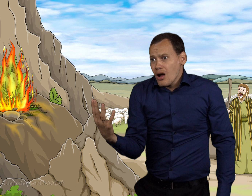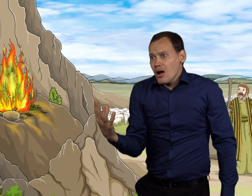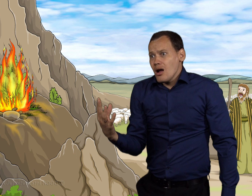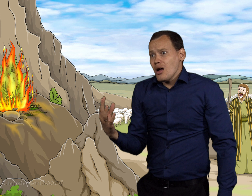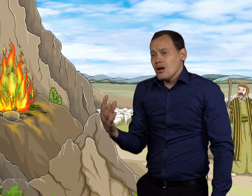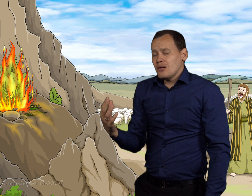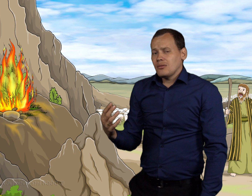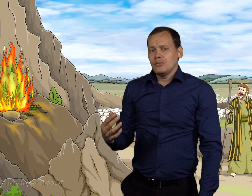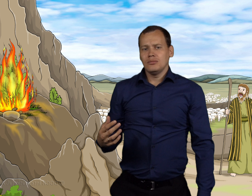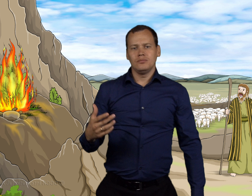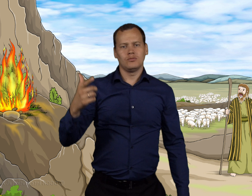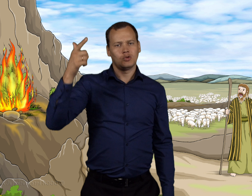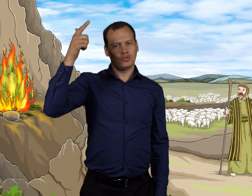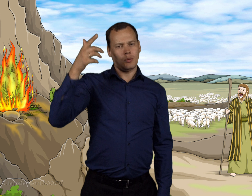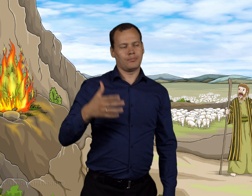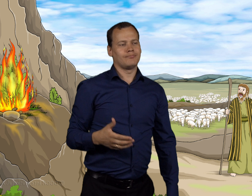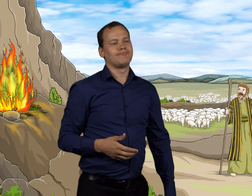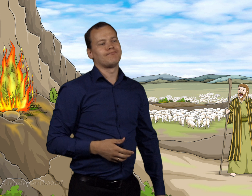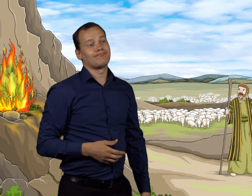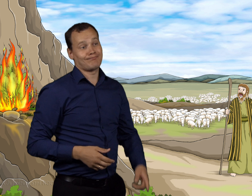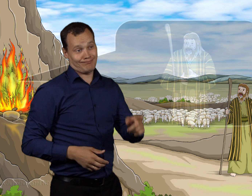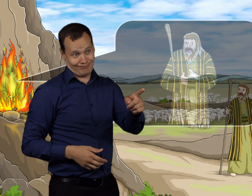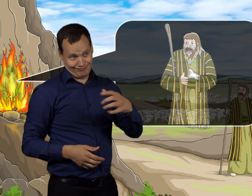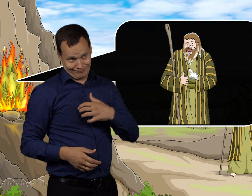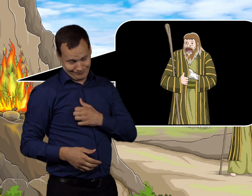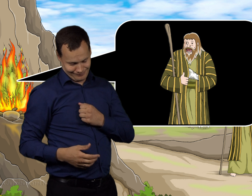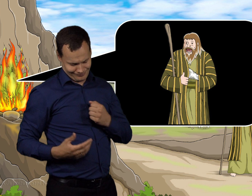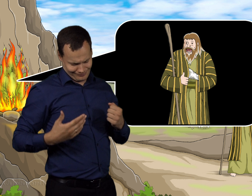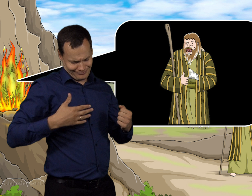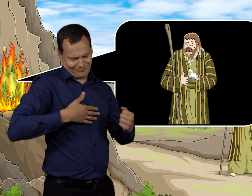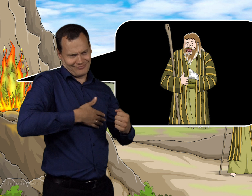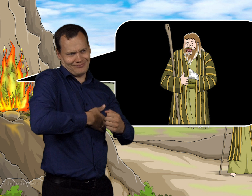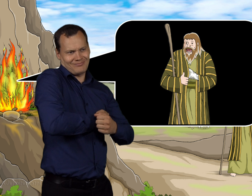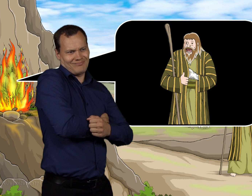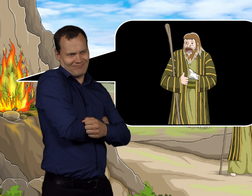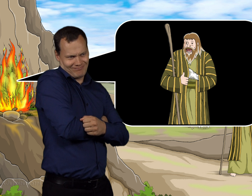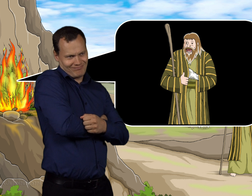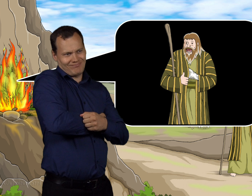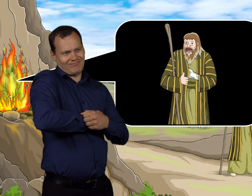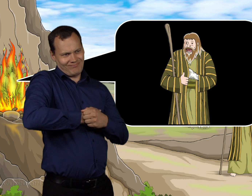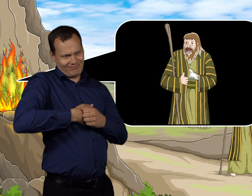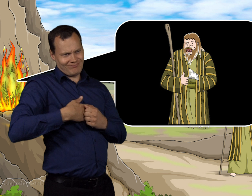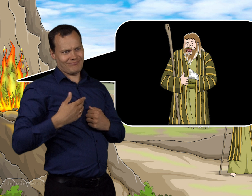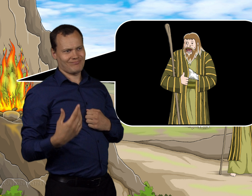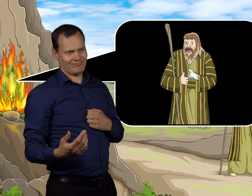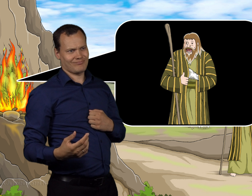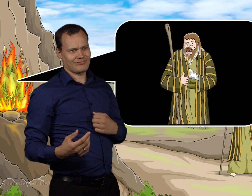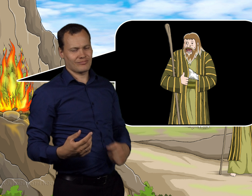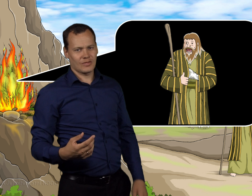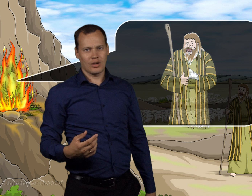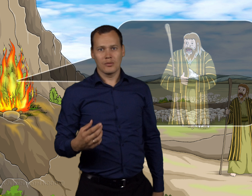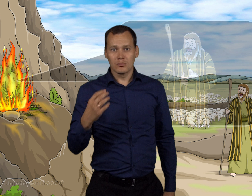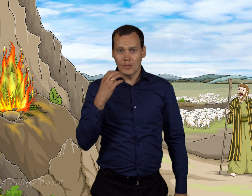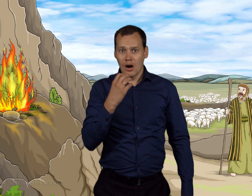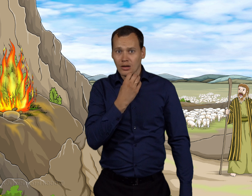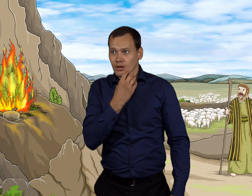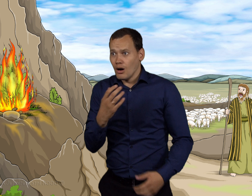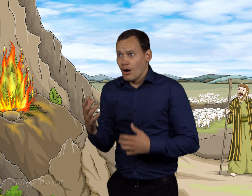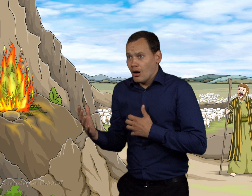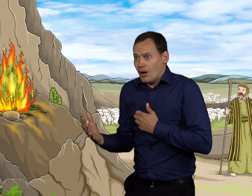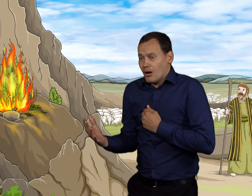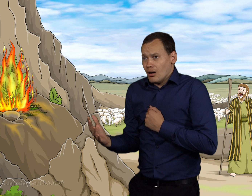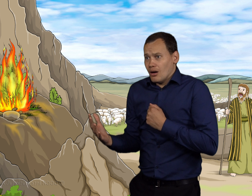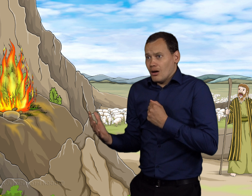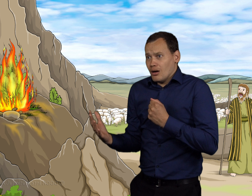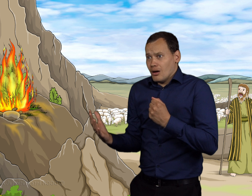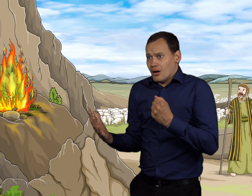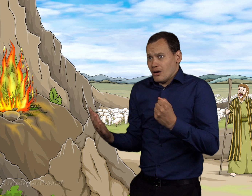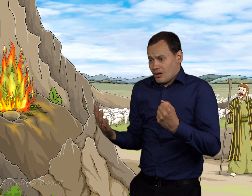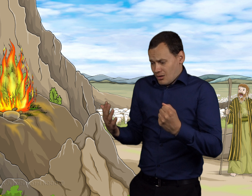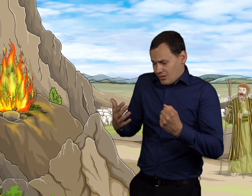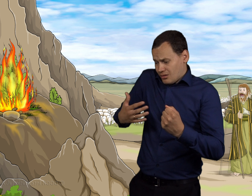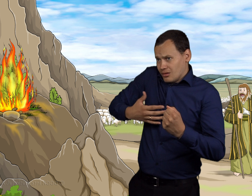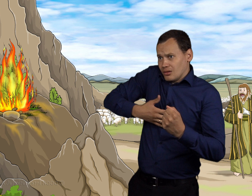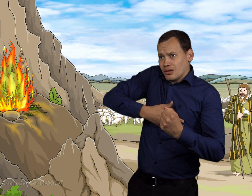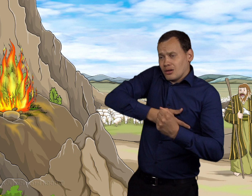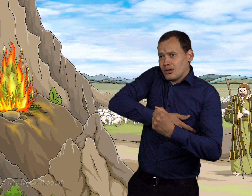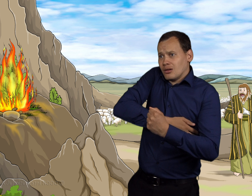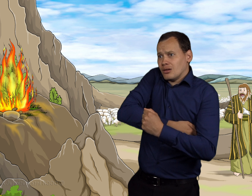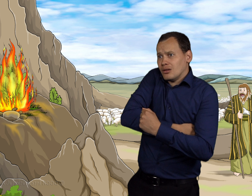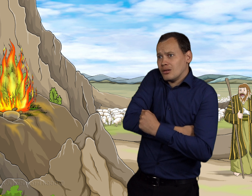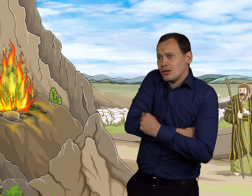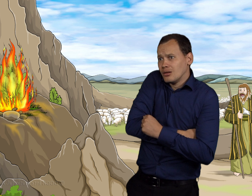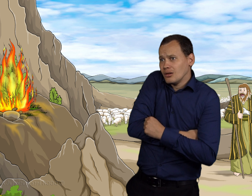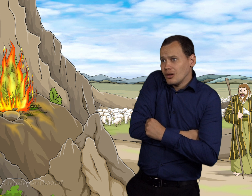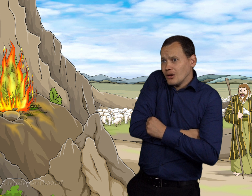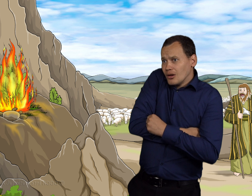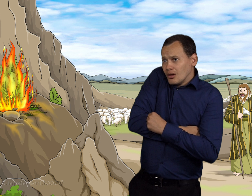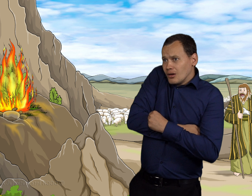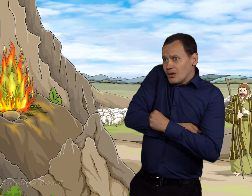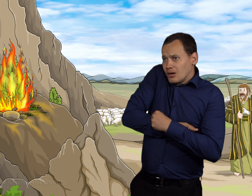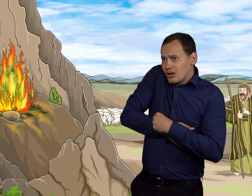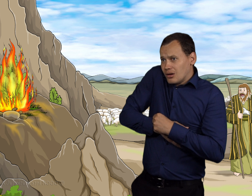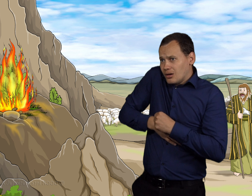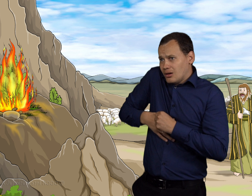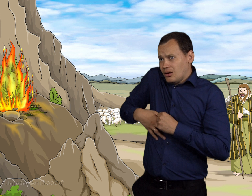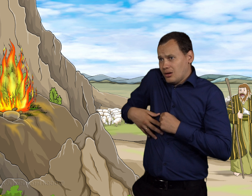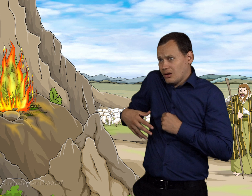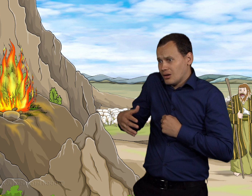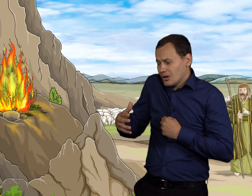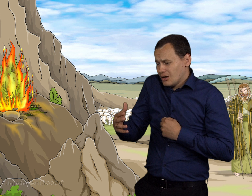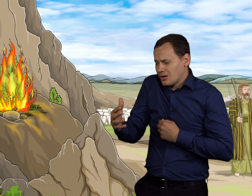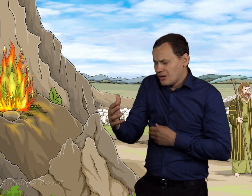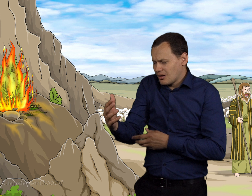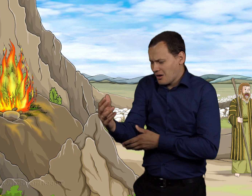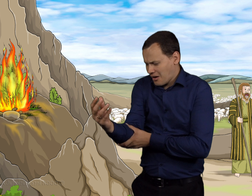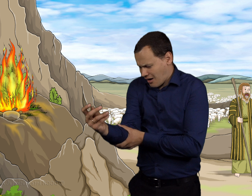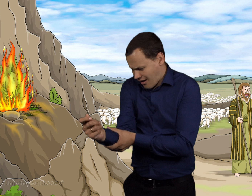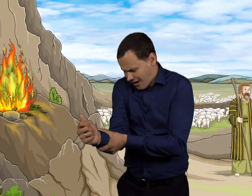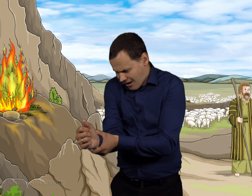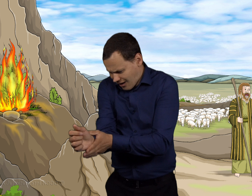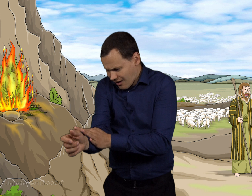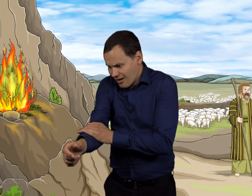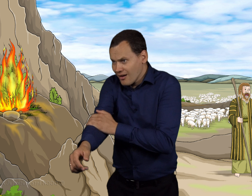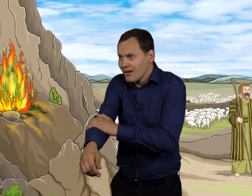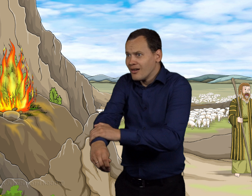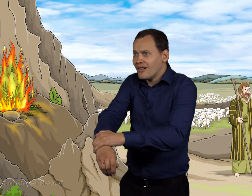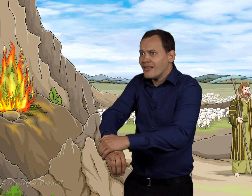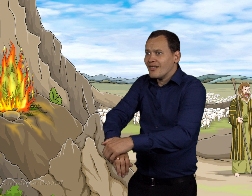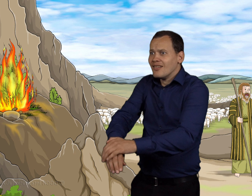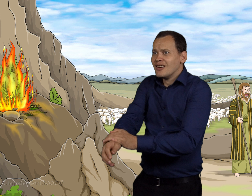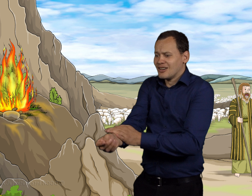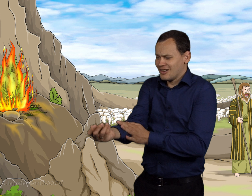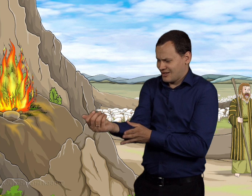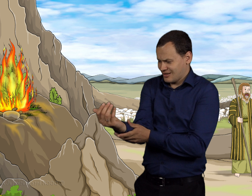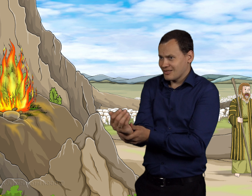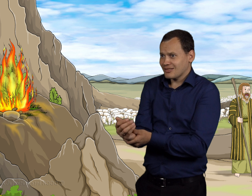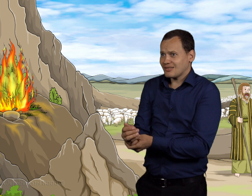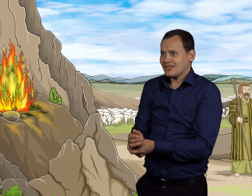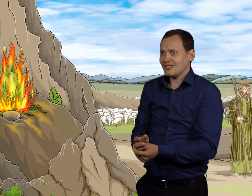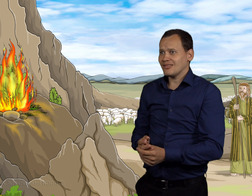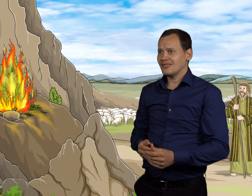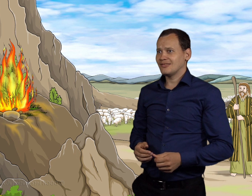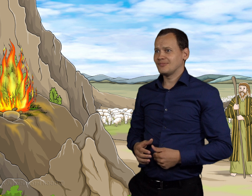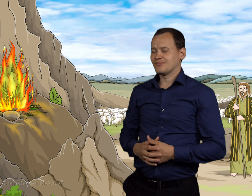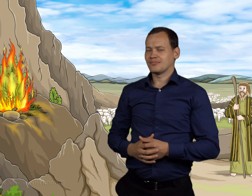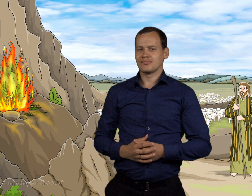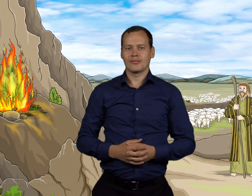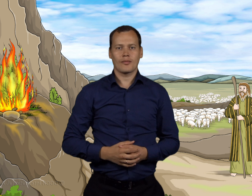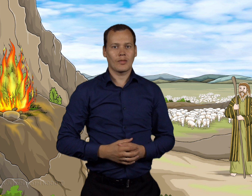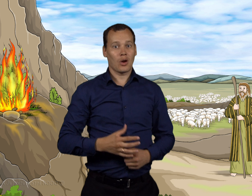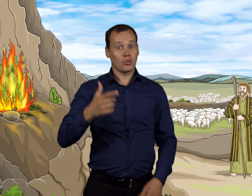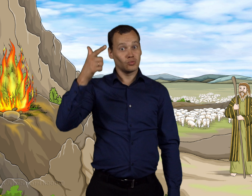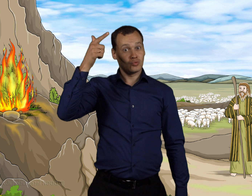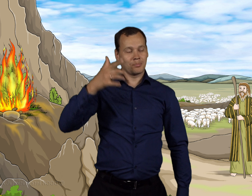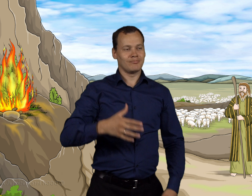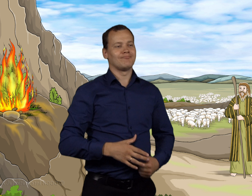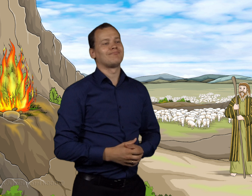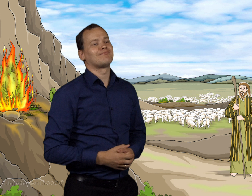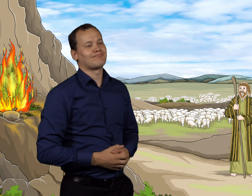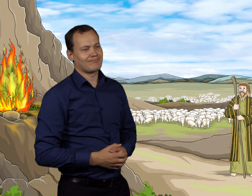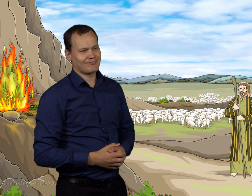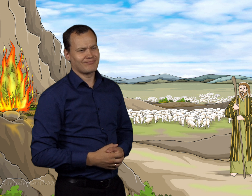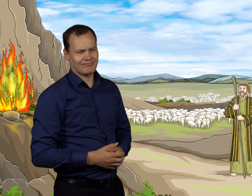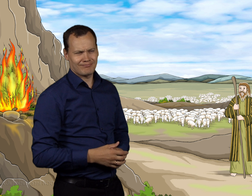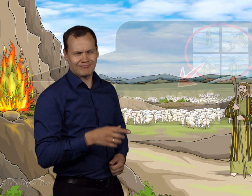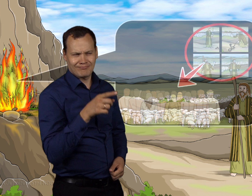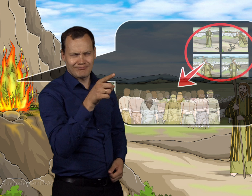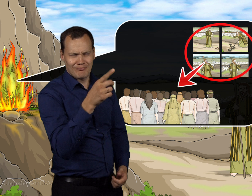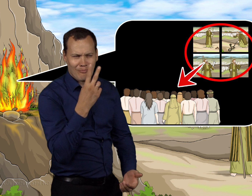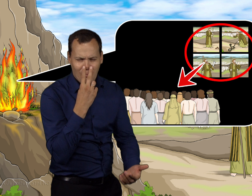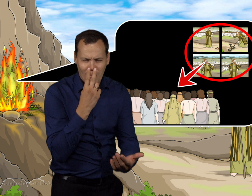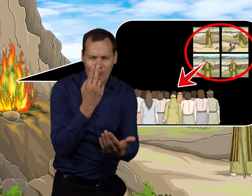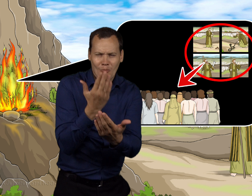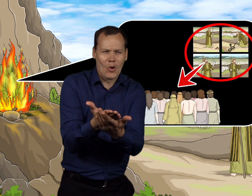“Put your hand back inside your cloak,” said the LORD. So Moses put his hand back inside his cloak, and when he took it out, it was restored, like the rest of his skin.